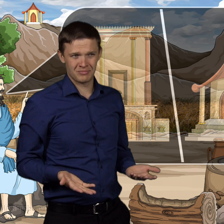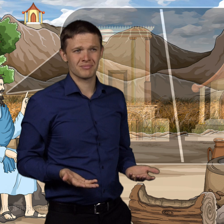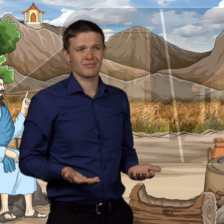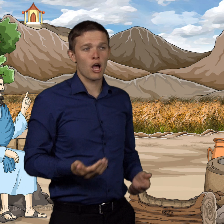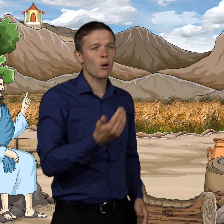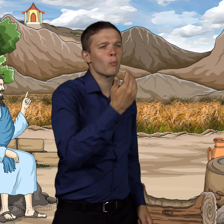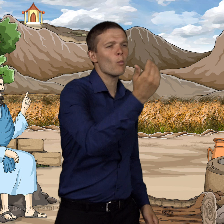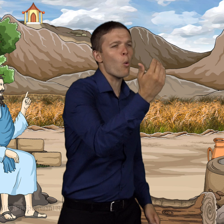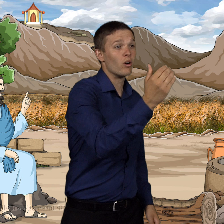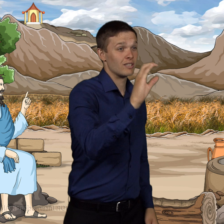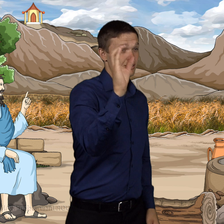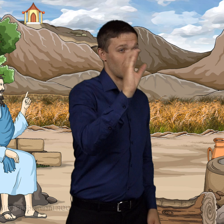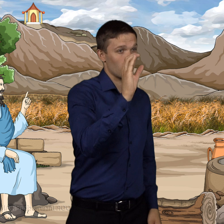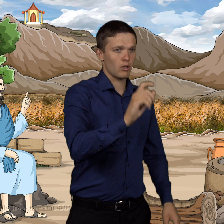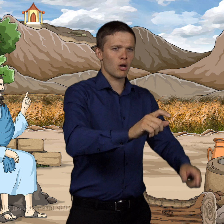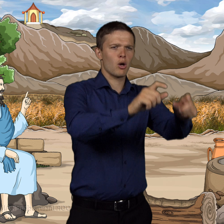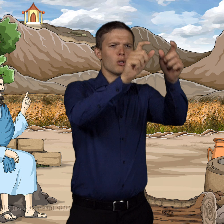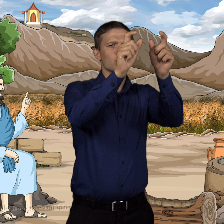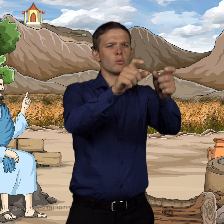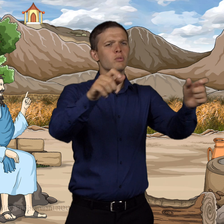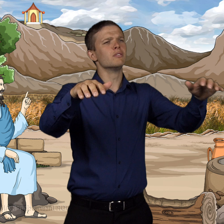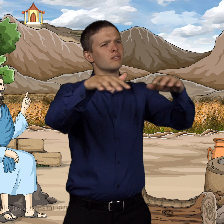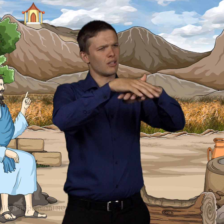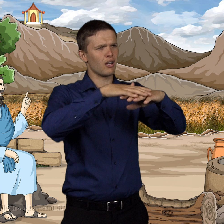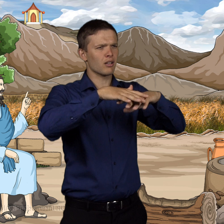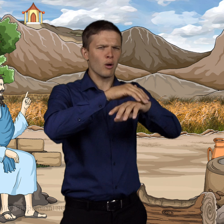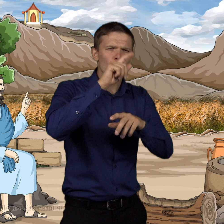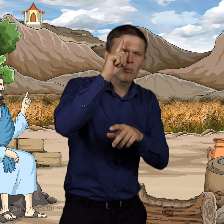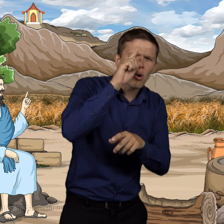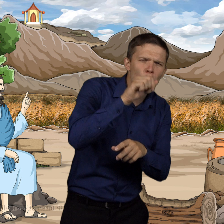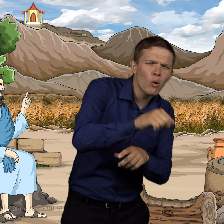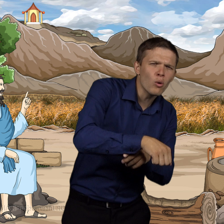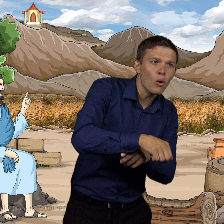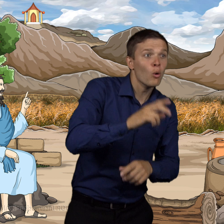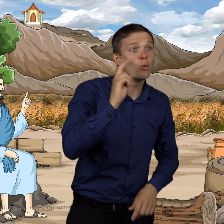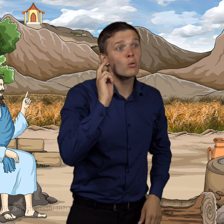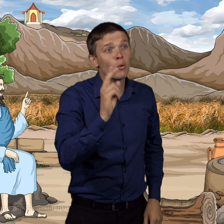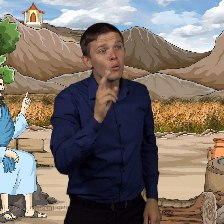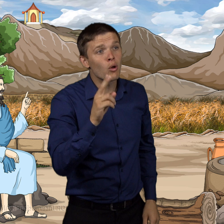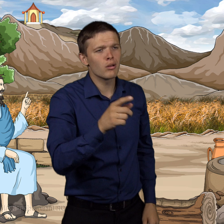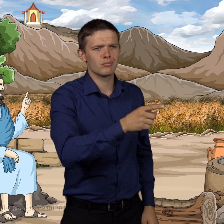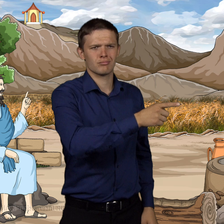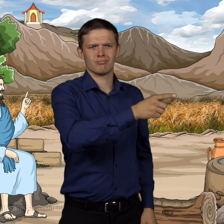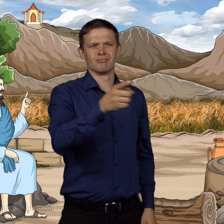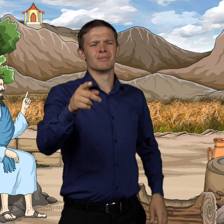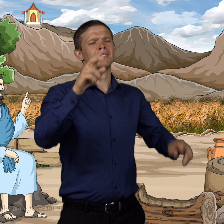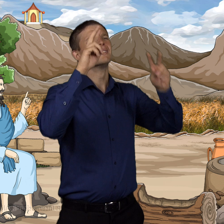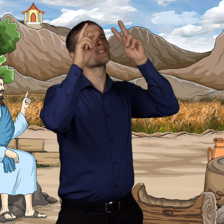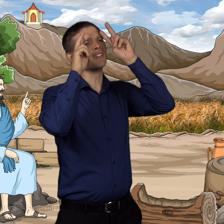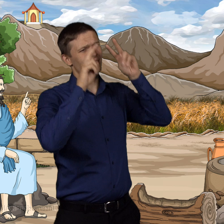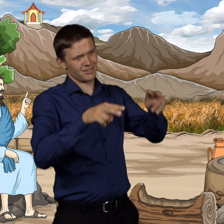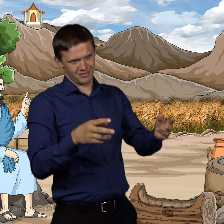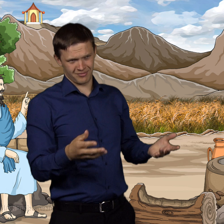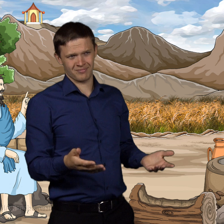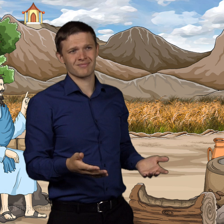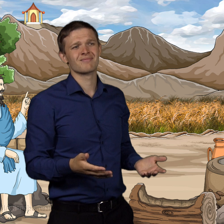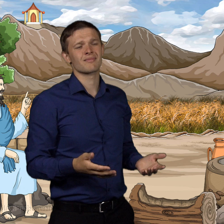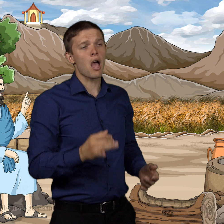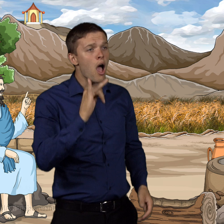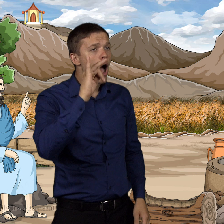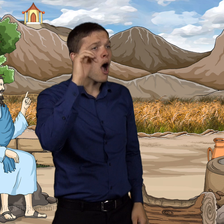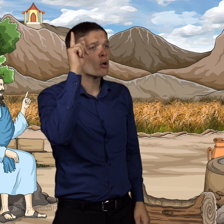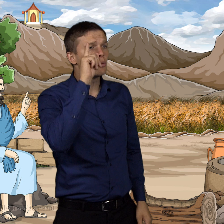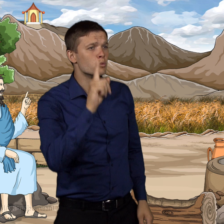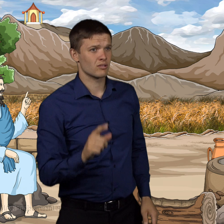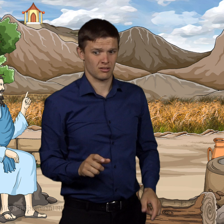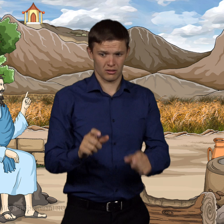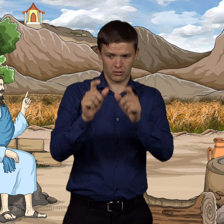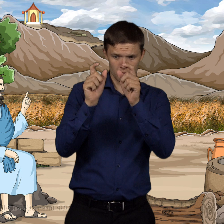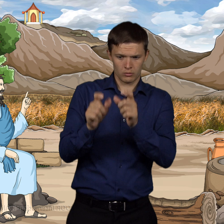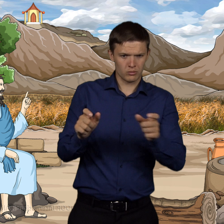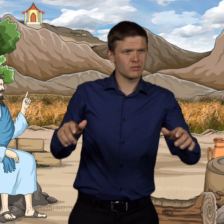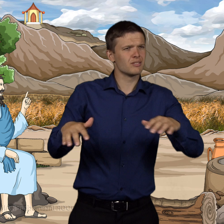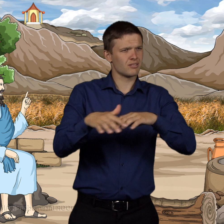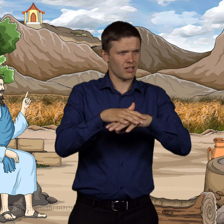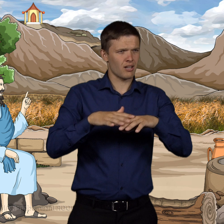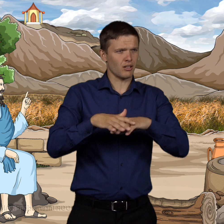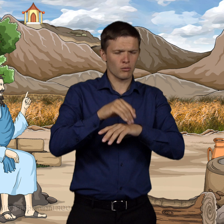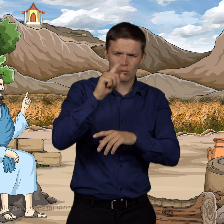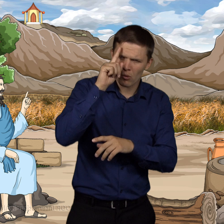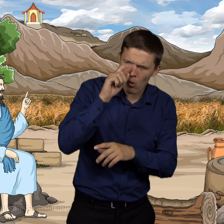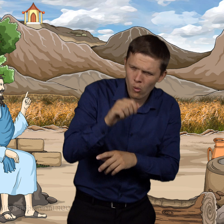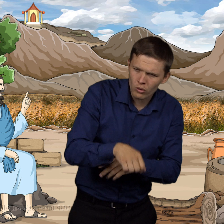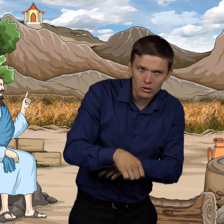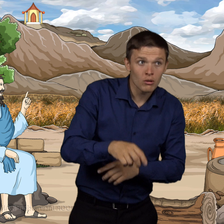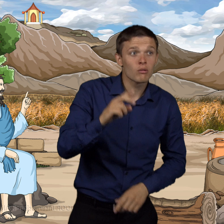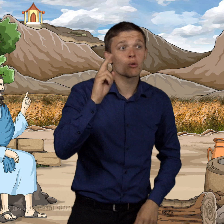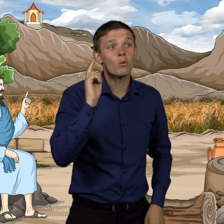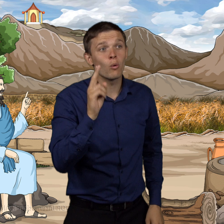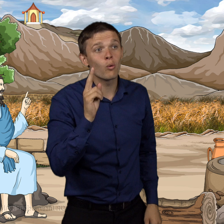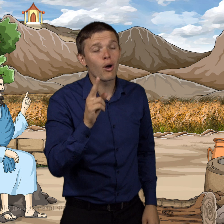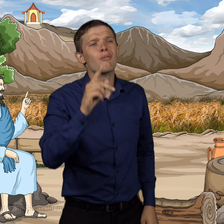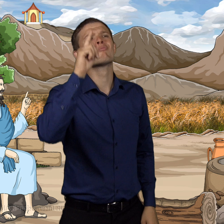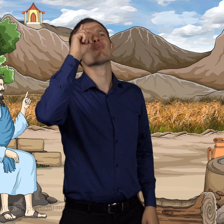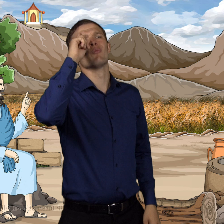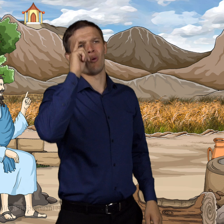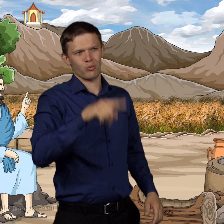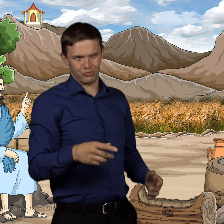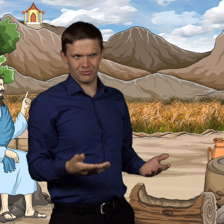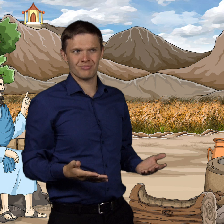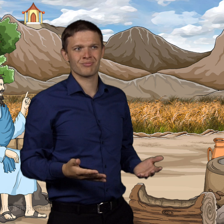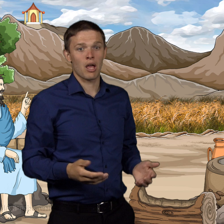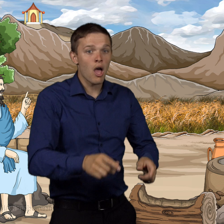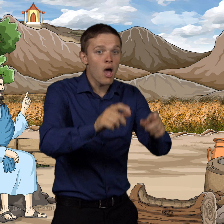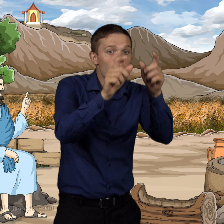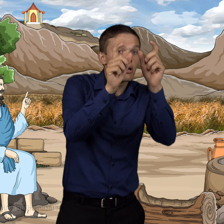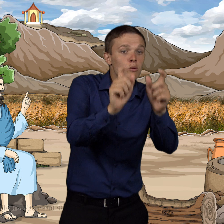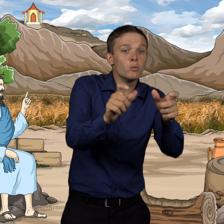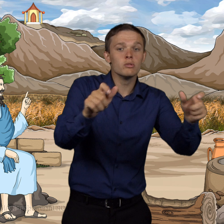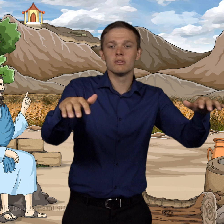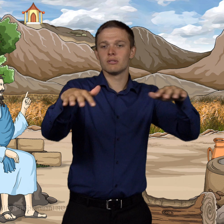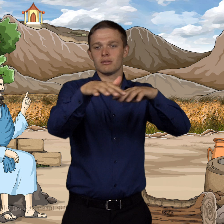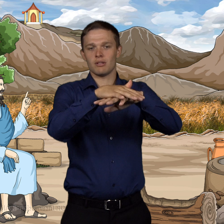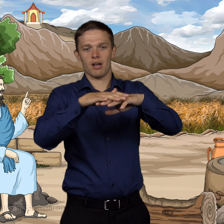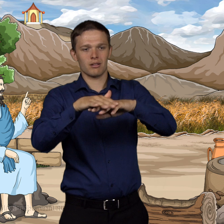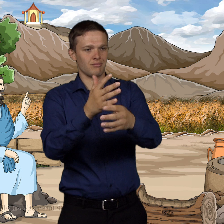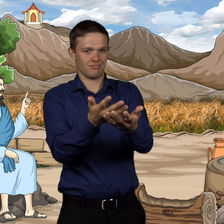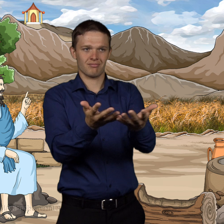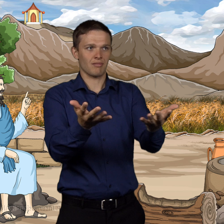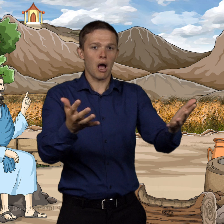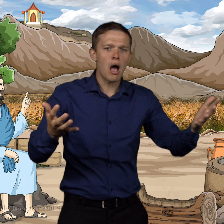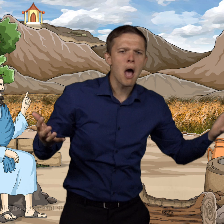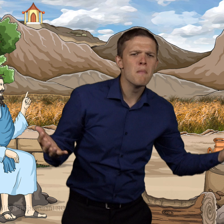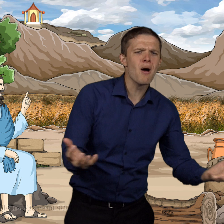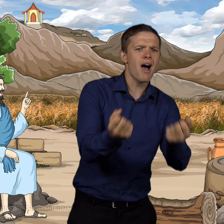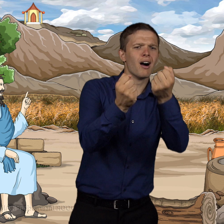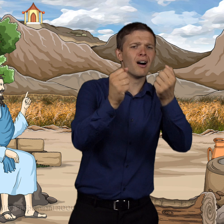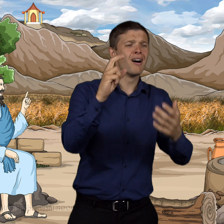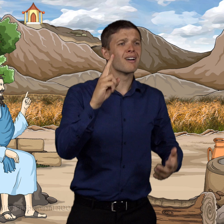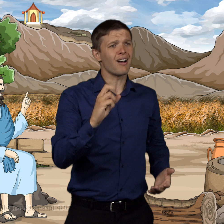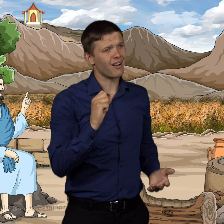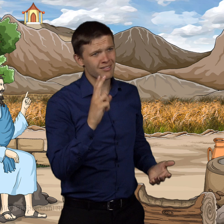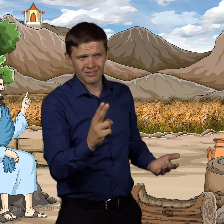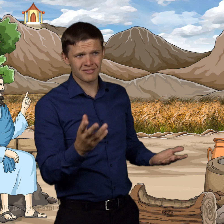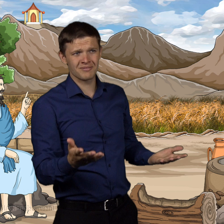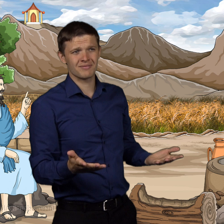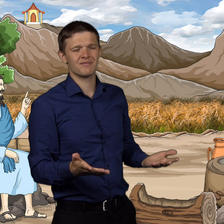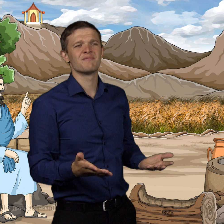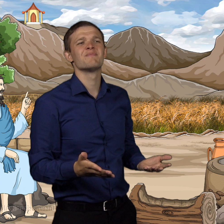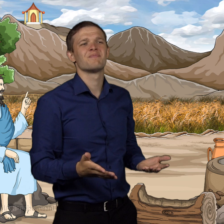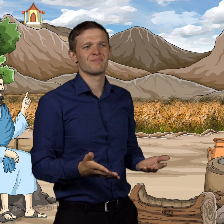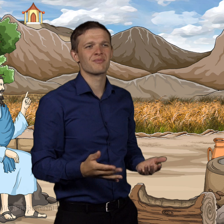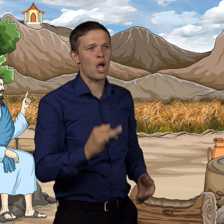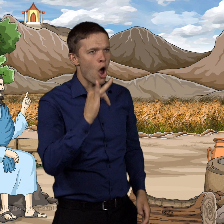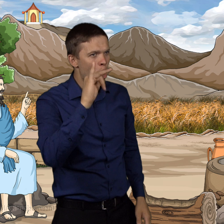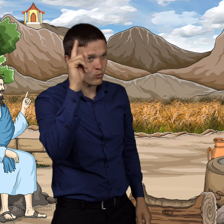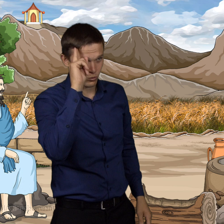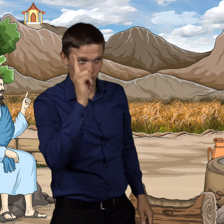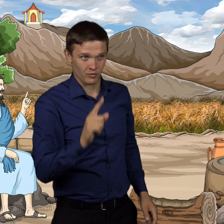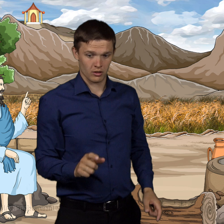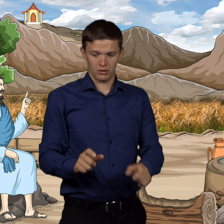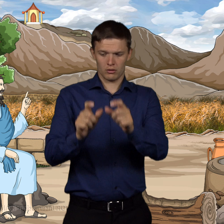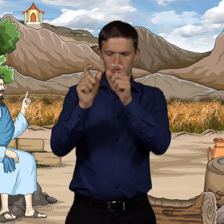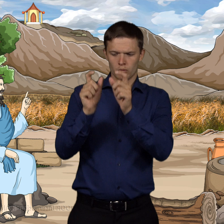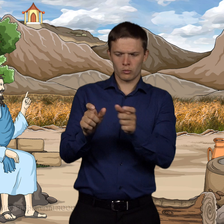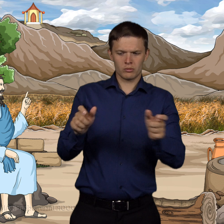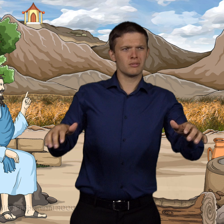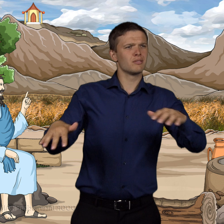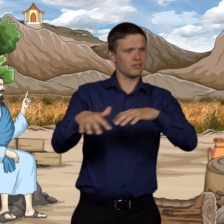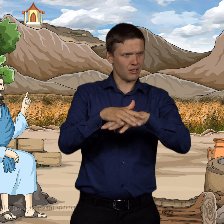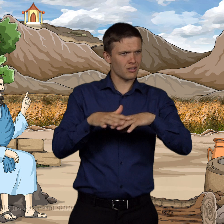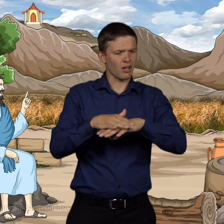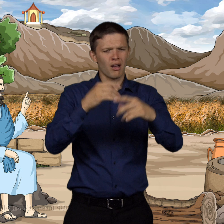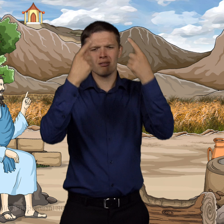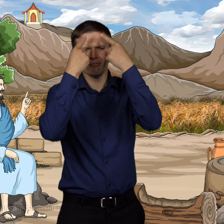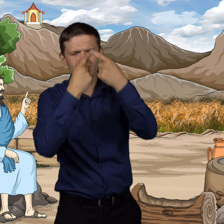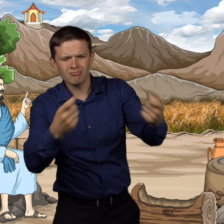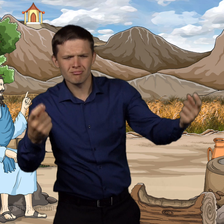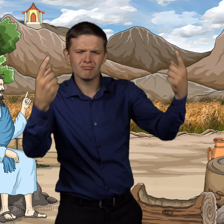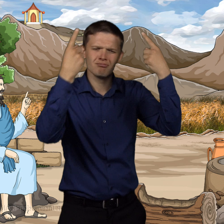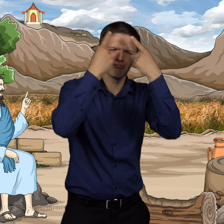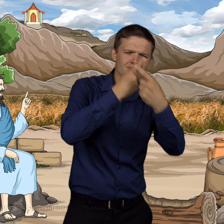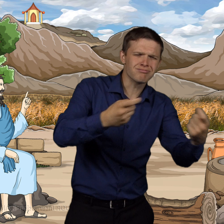You worship what you do not know; we worship what we do know, for salvation is from the Jews.